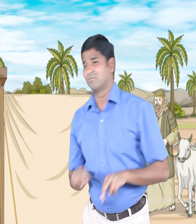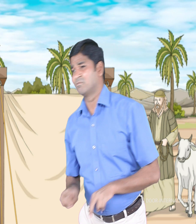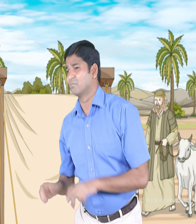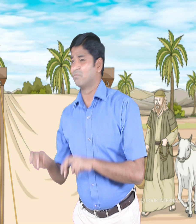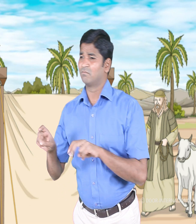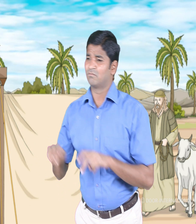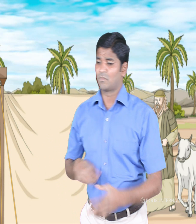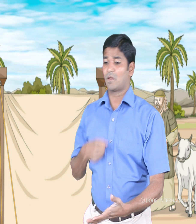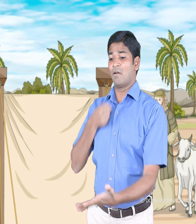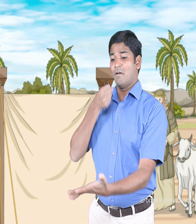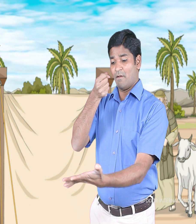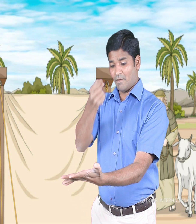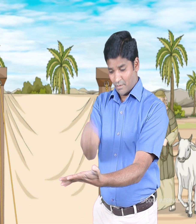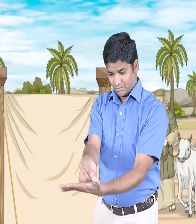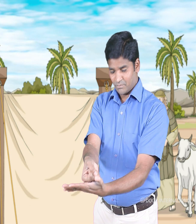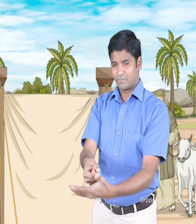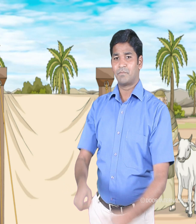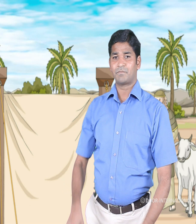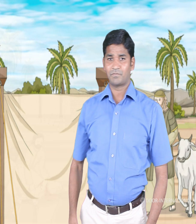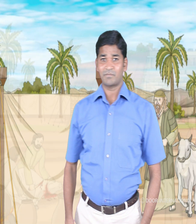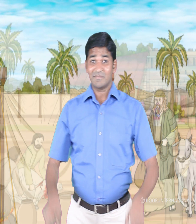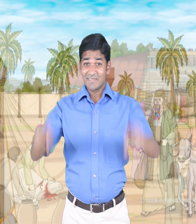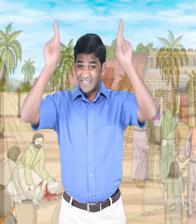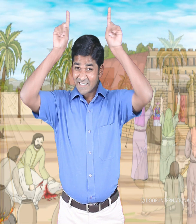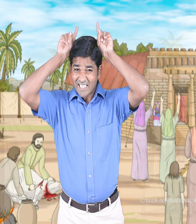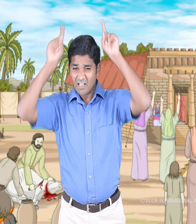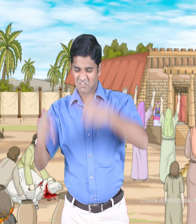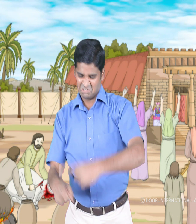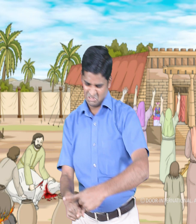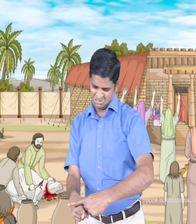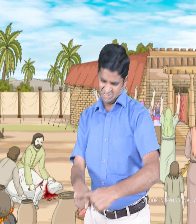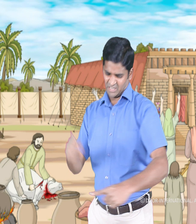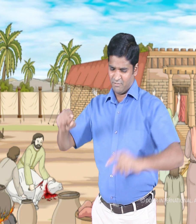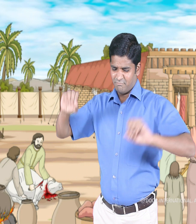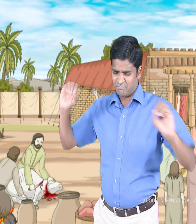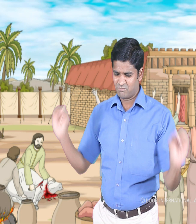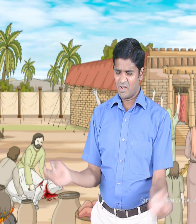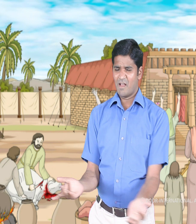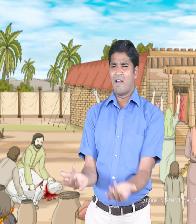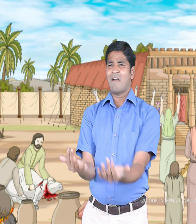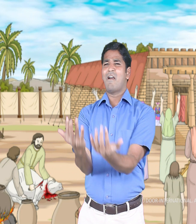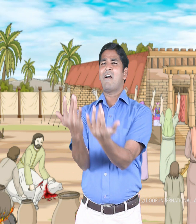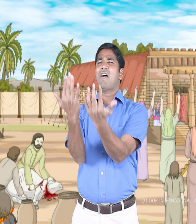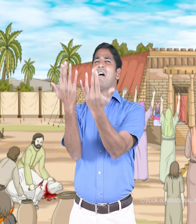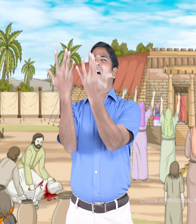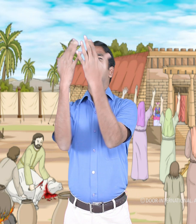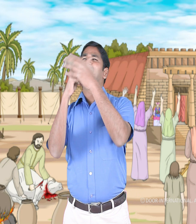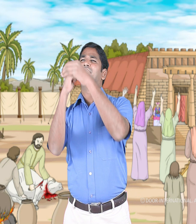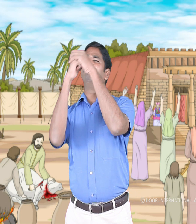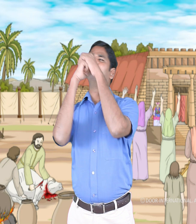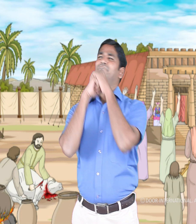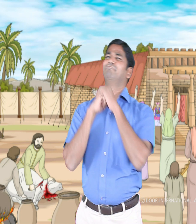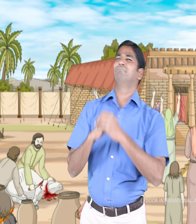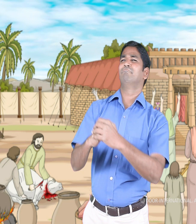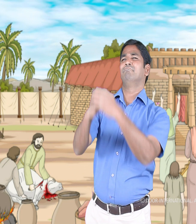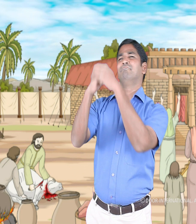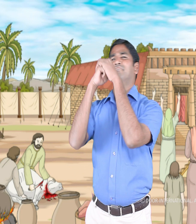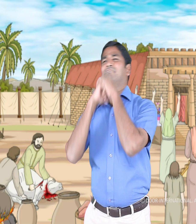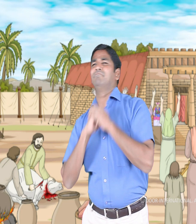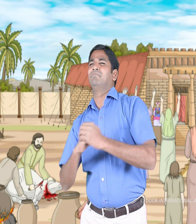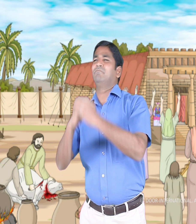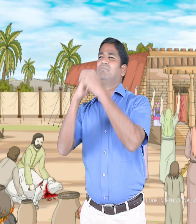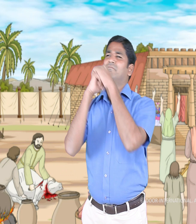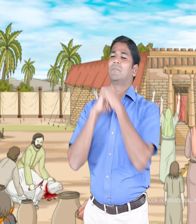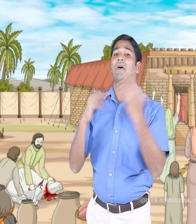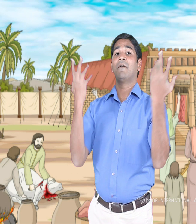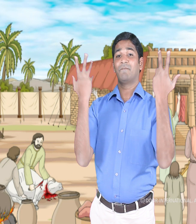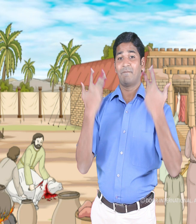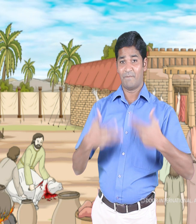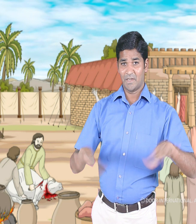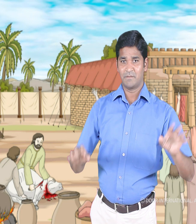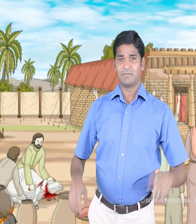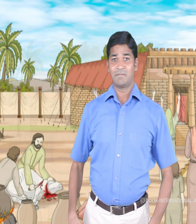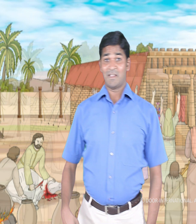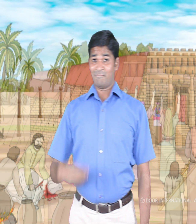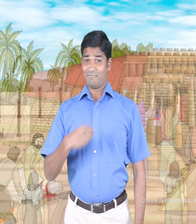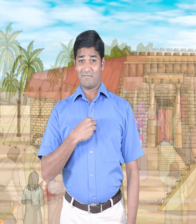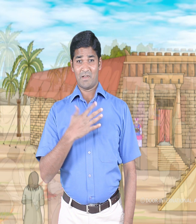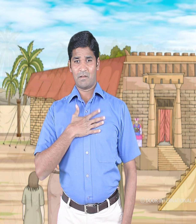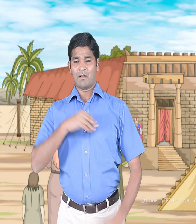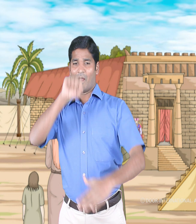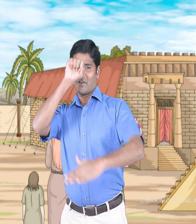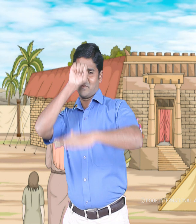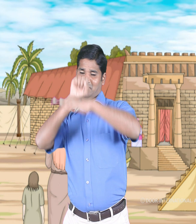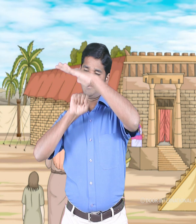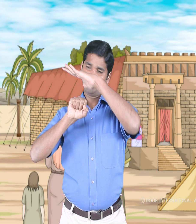And when they had slaughtered the bull, they brought the boy to Eli.